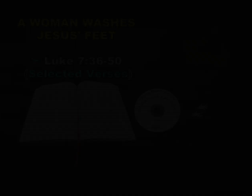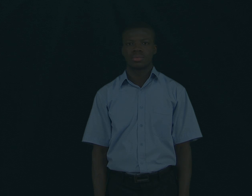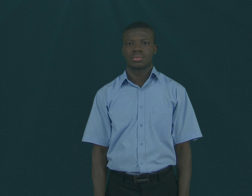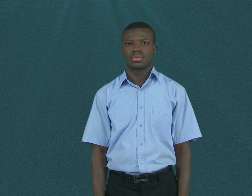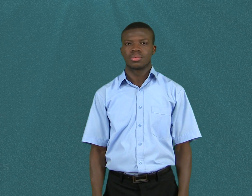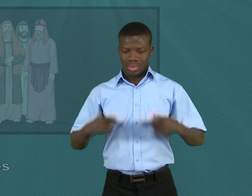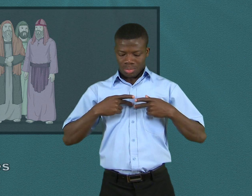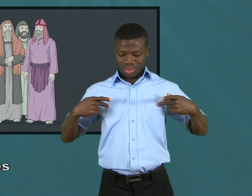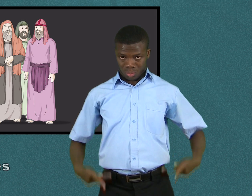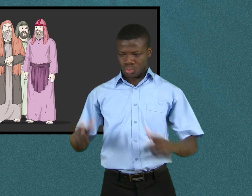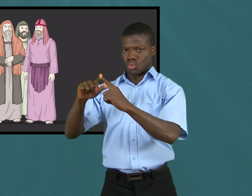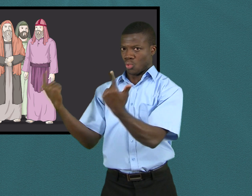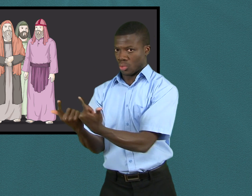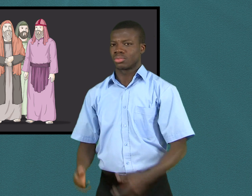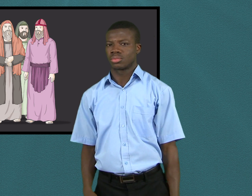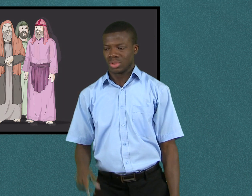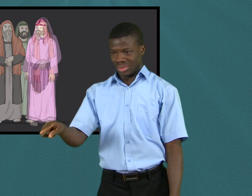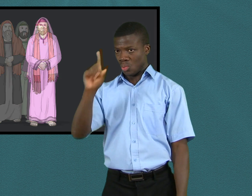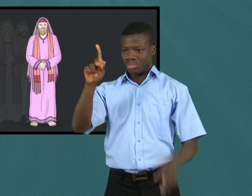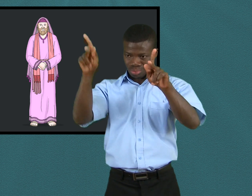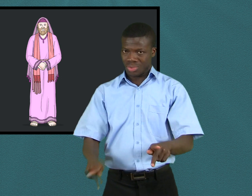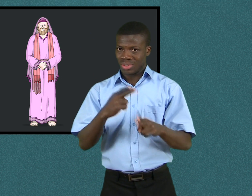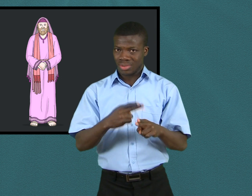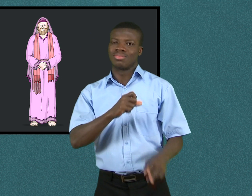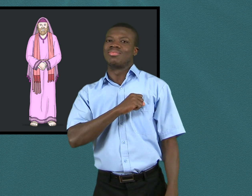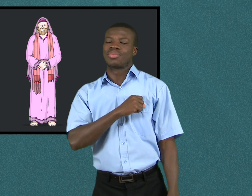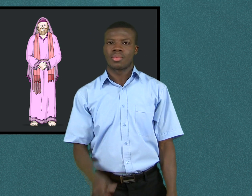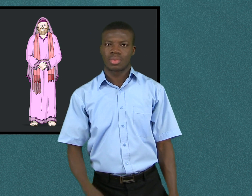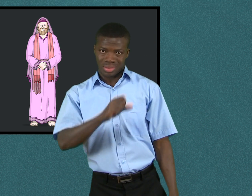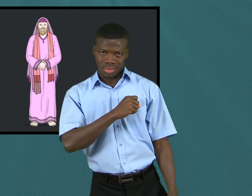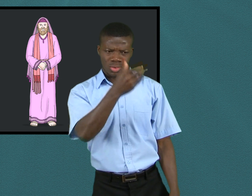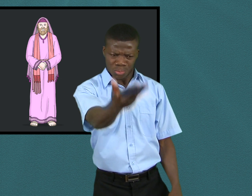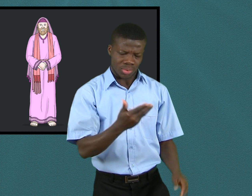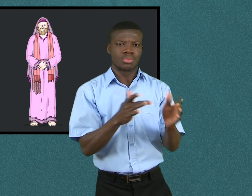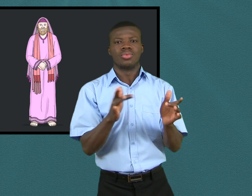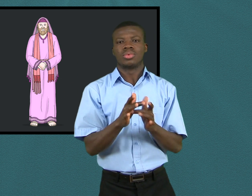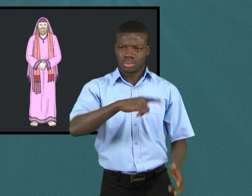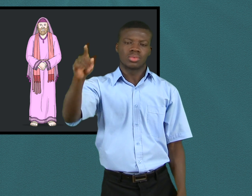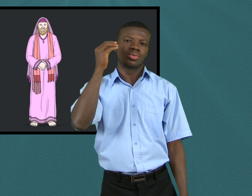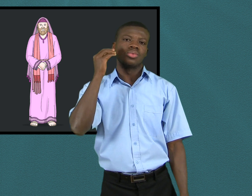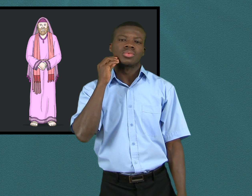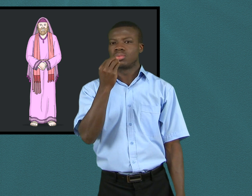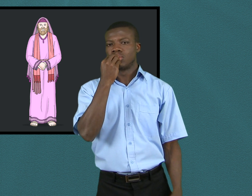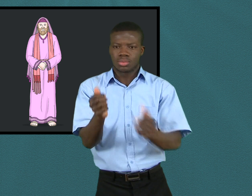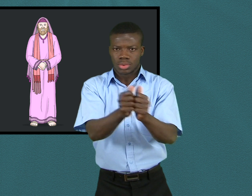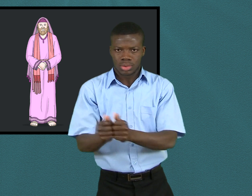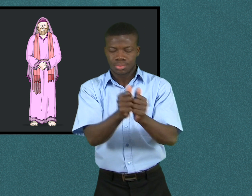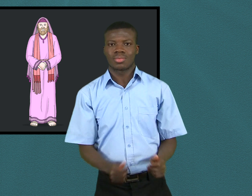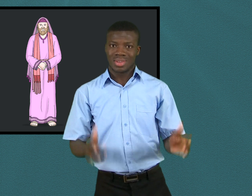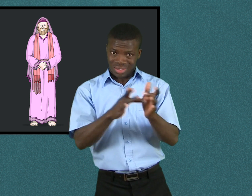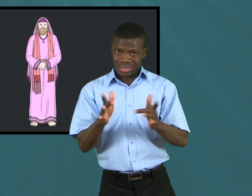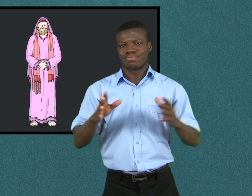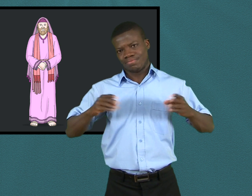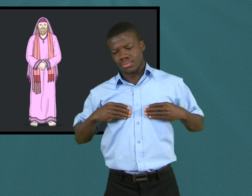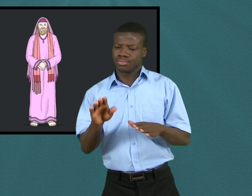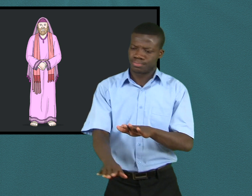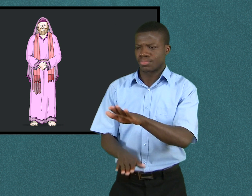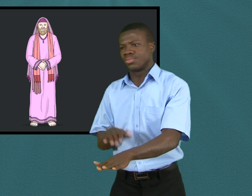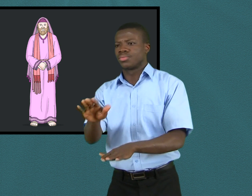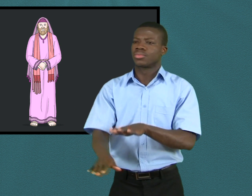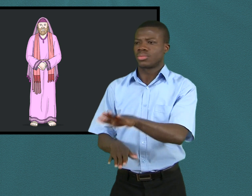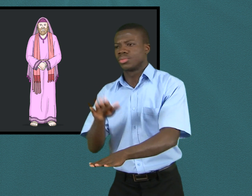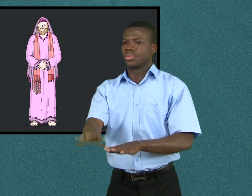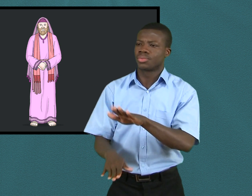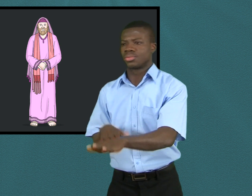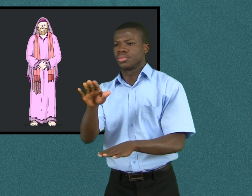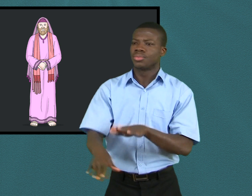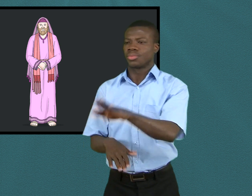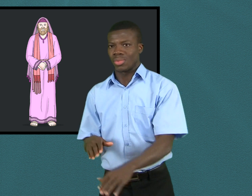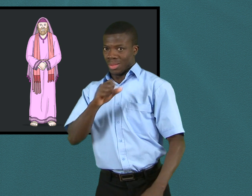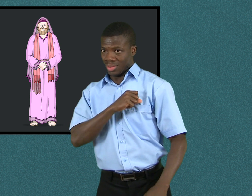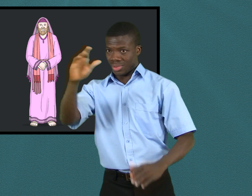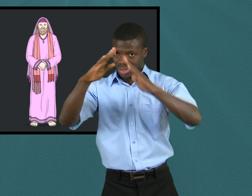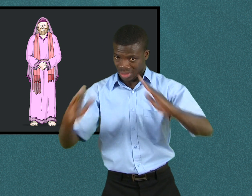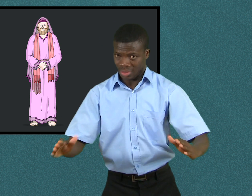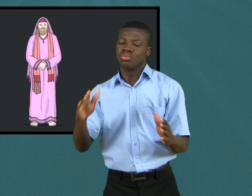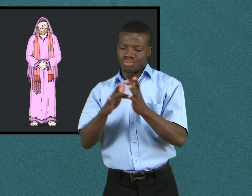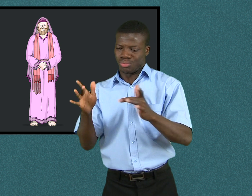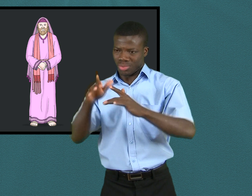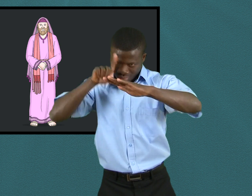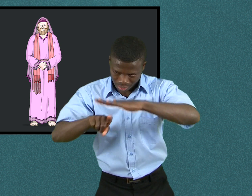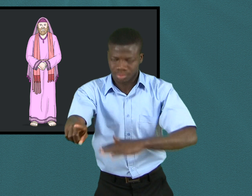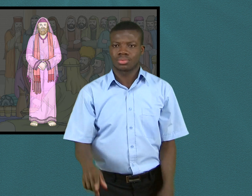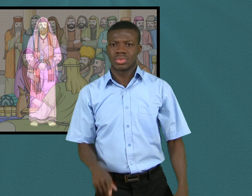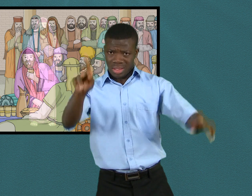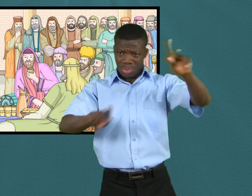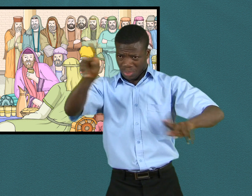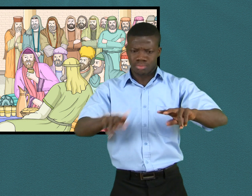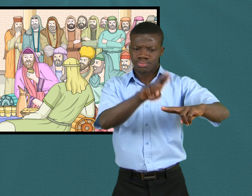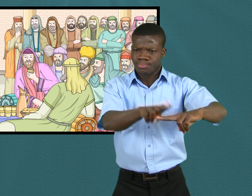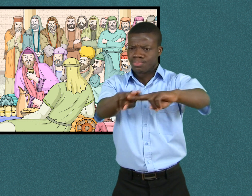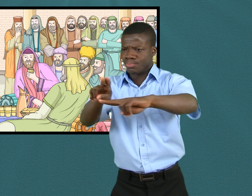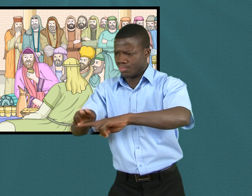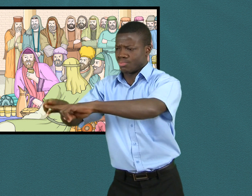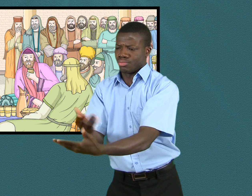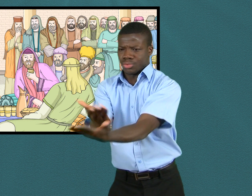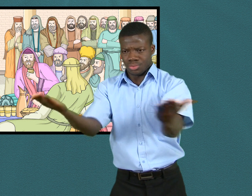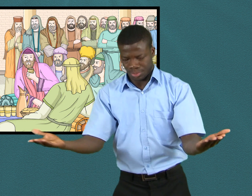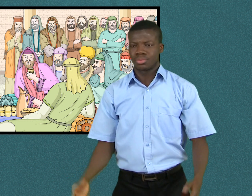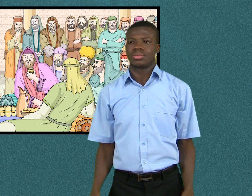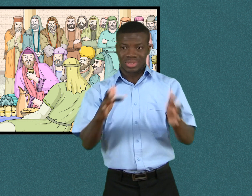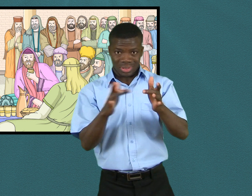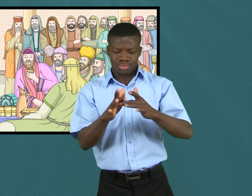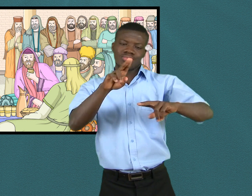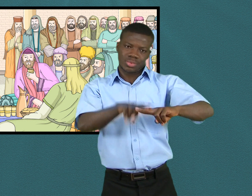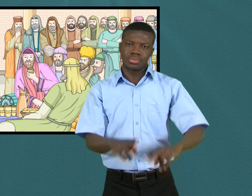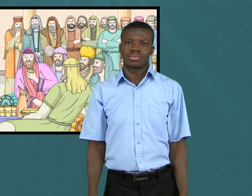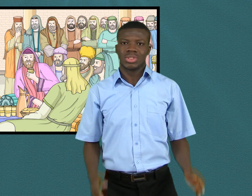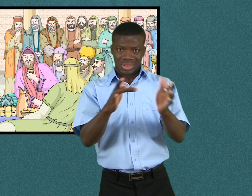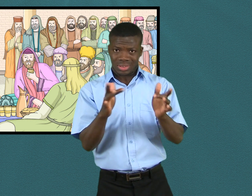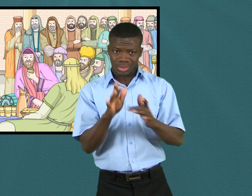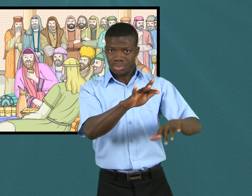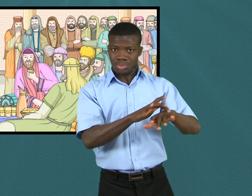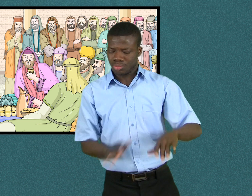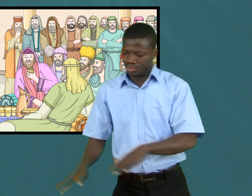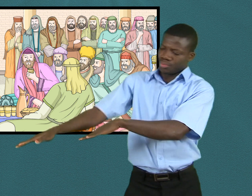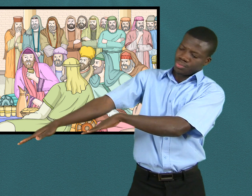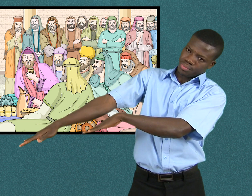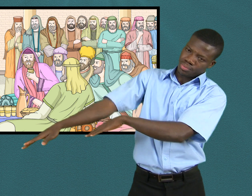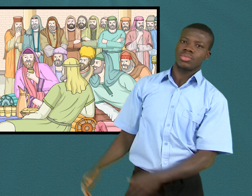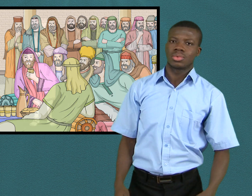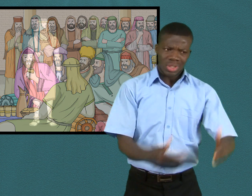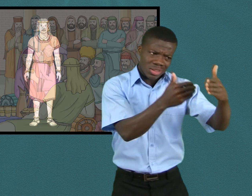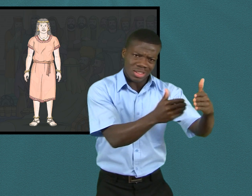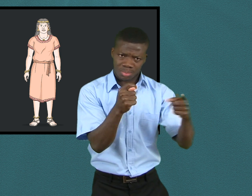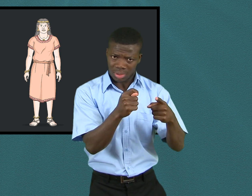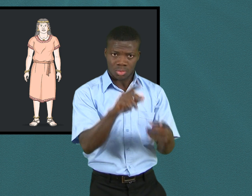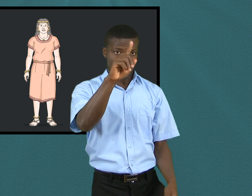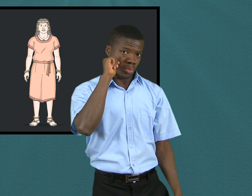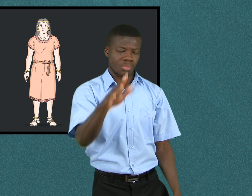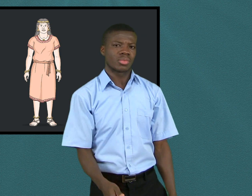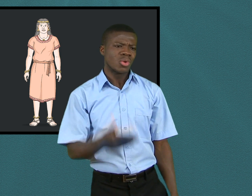Then one of the Pharisees invited Jesus to eat with him, and He entered the Pharisee’s house and reclined at the table.